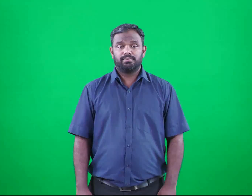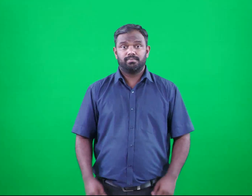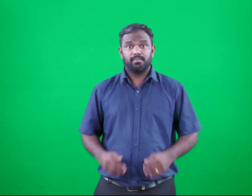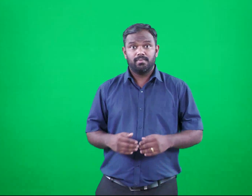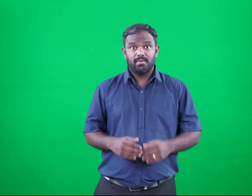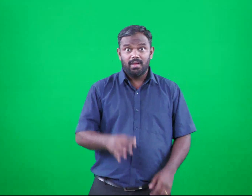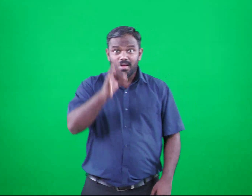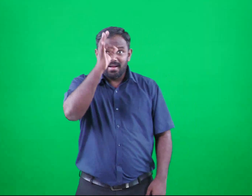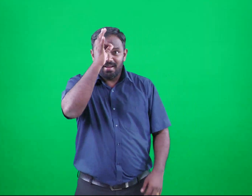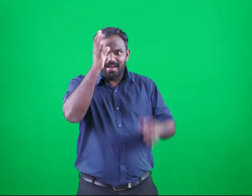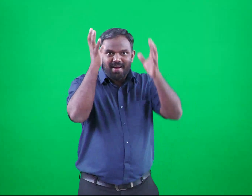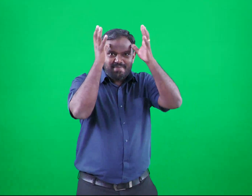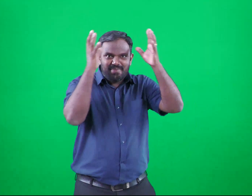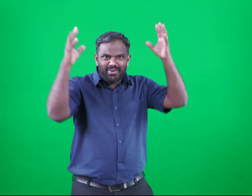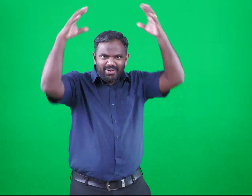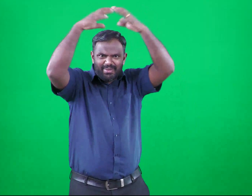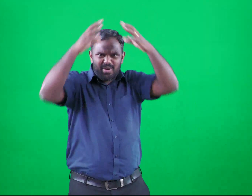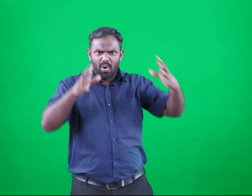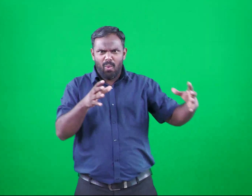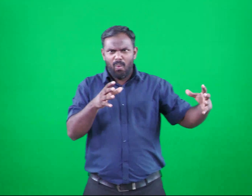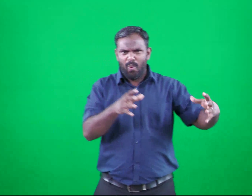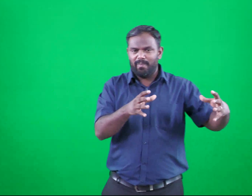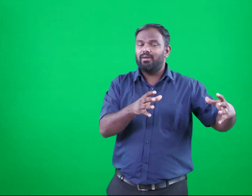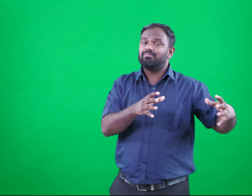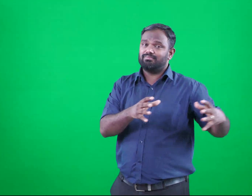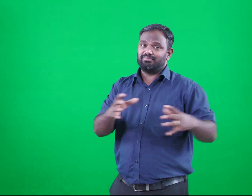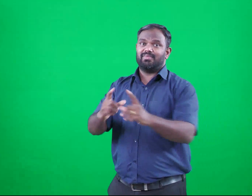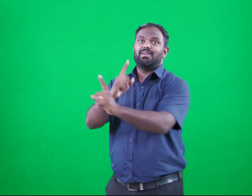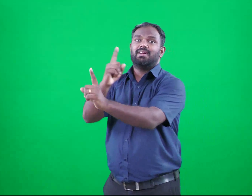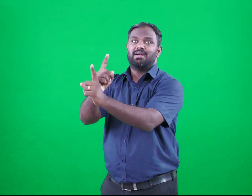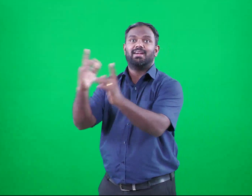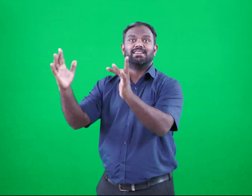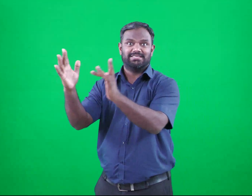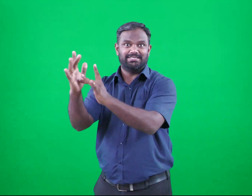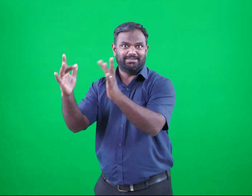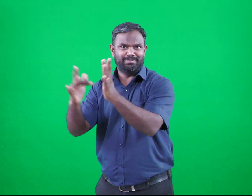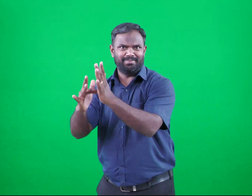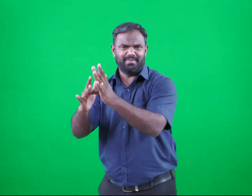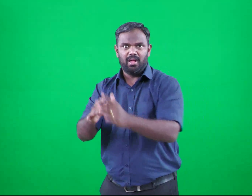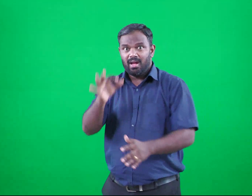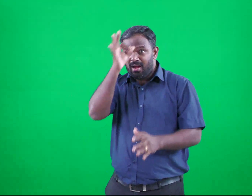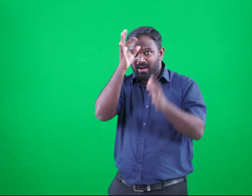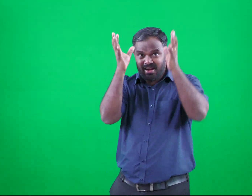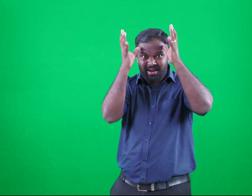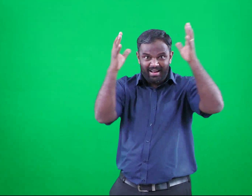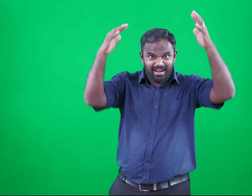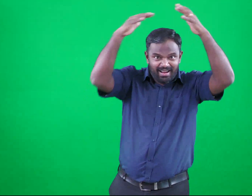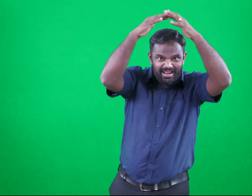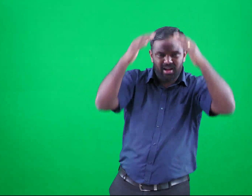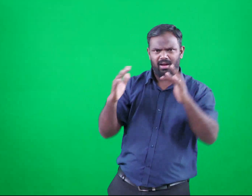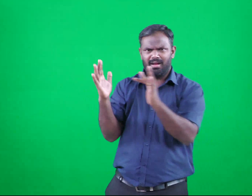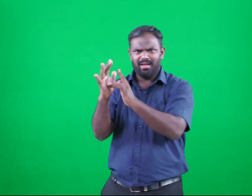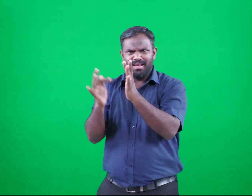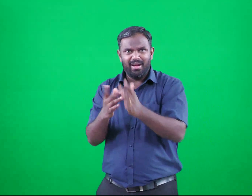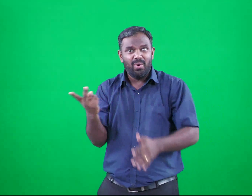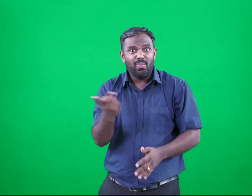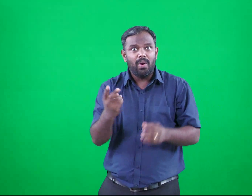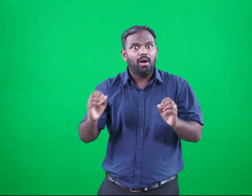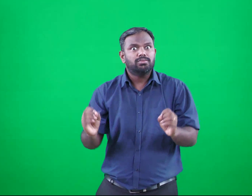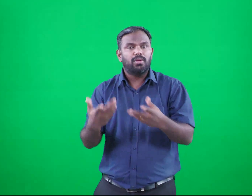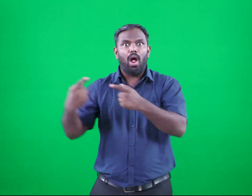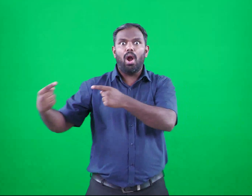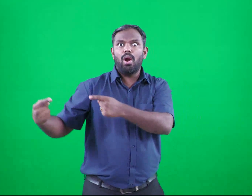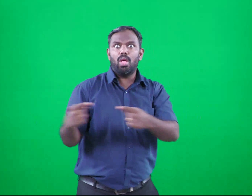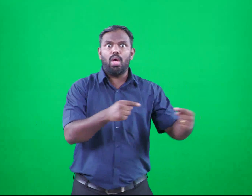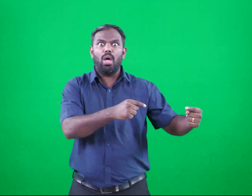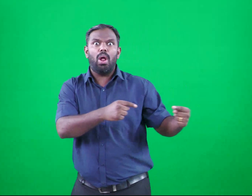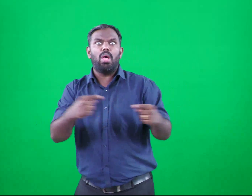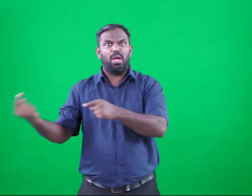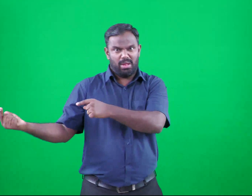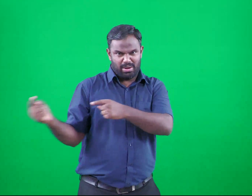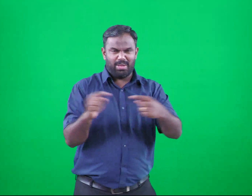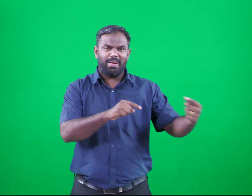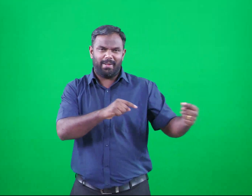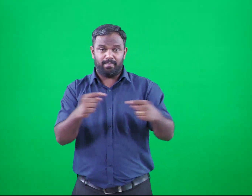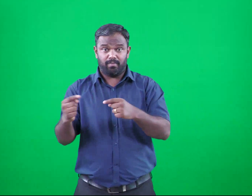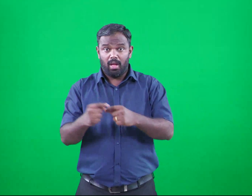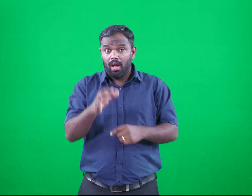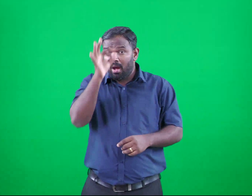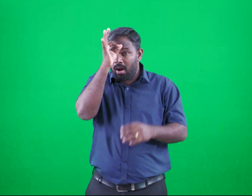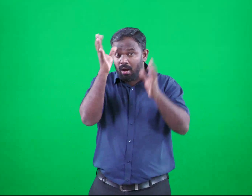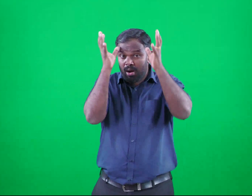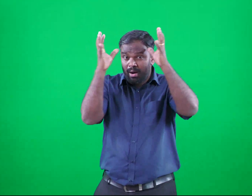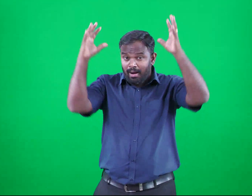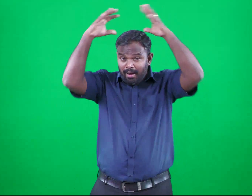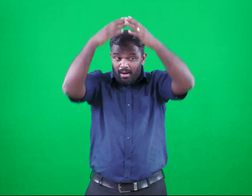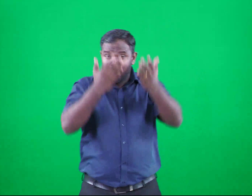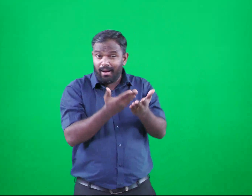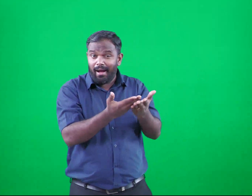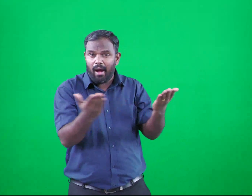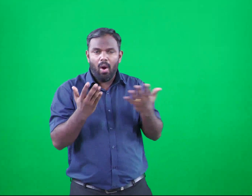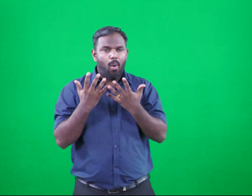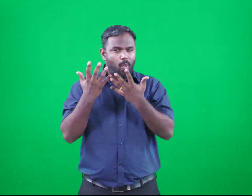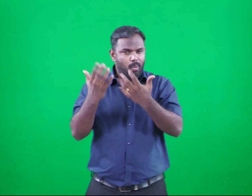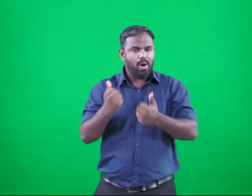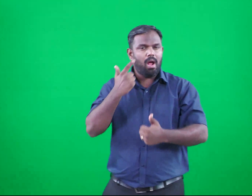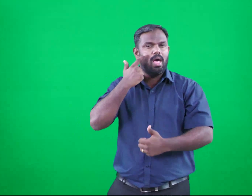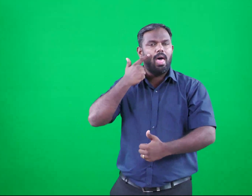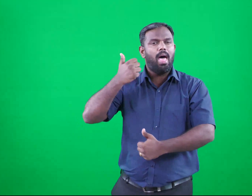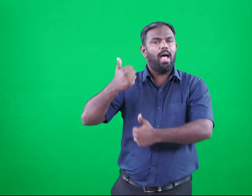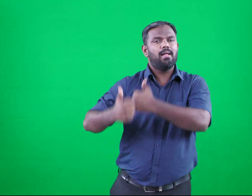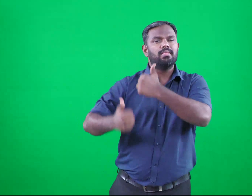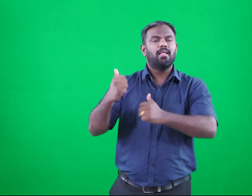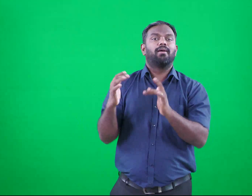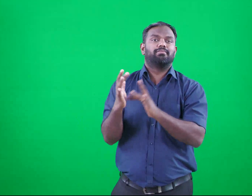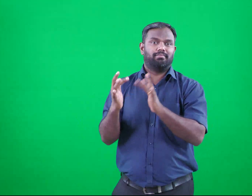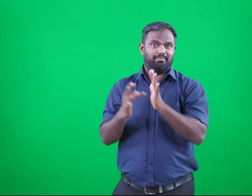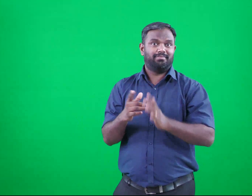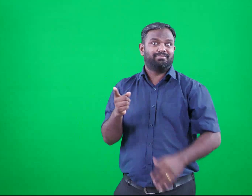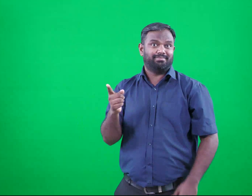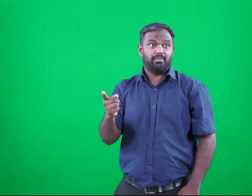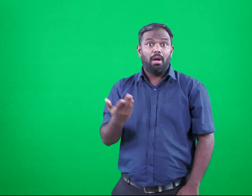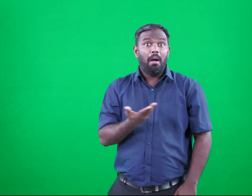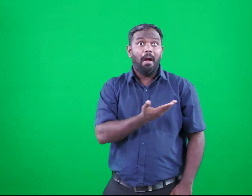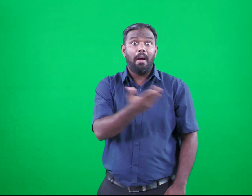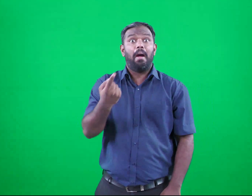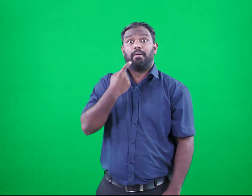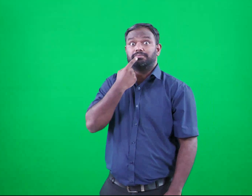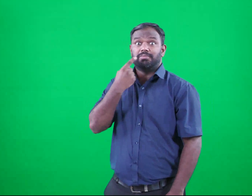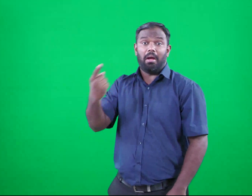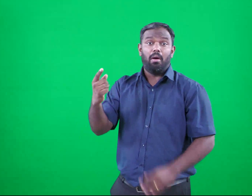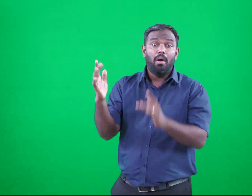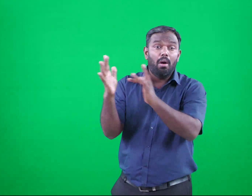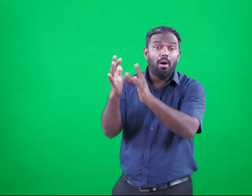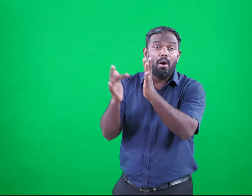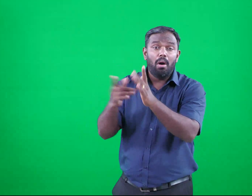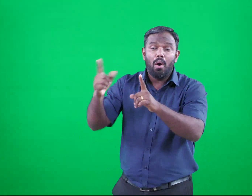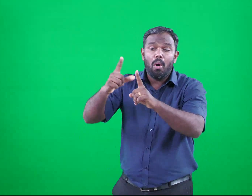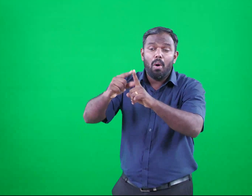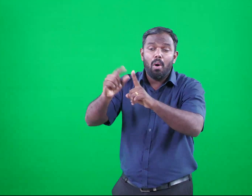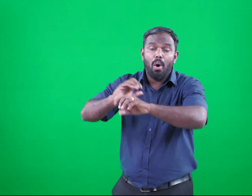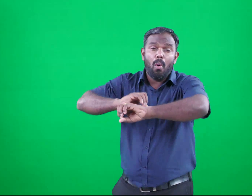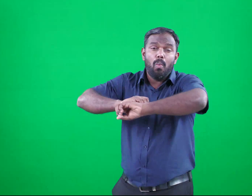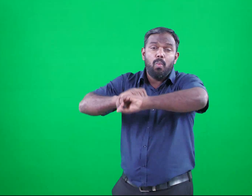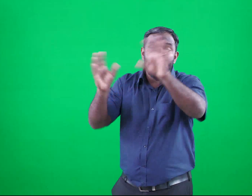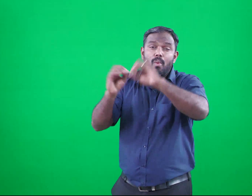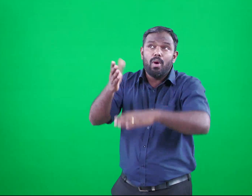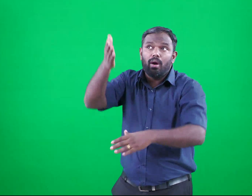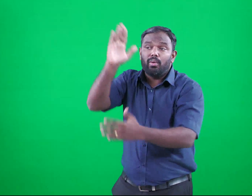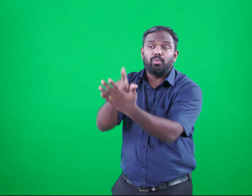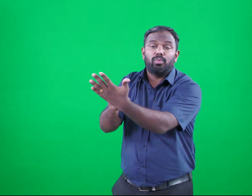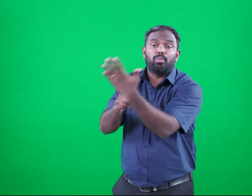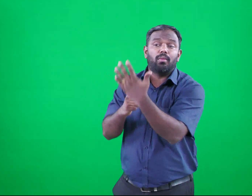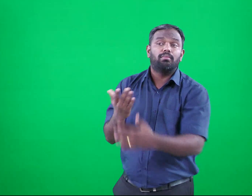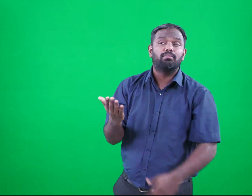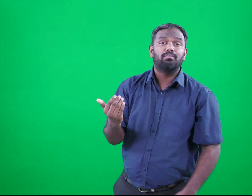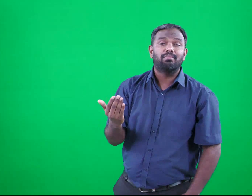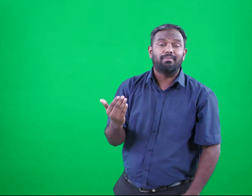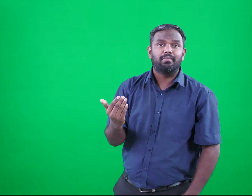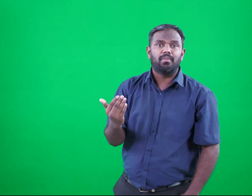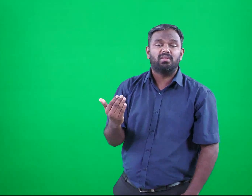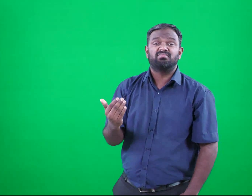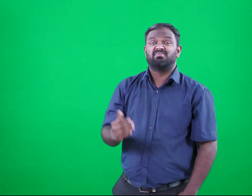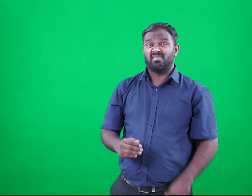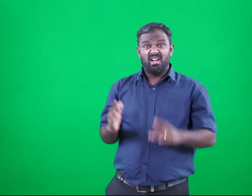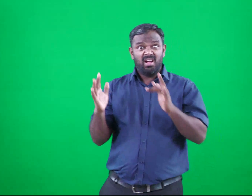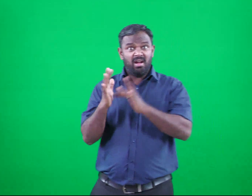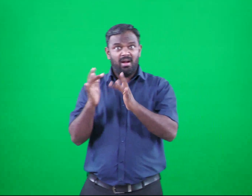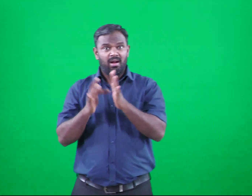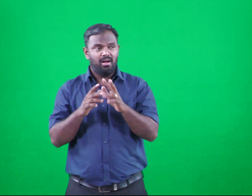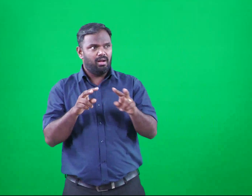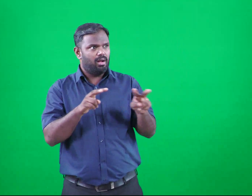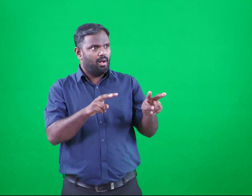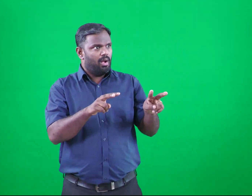Then the Pharisees came and began to argue with Jesus, testing Him by demanding from Him a sign from heaven.